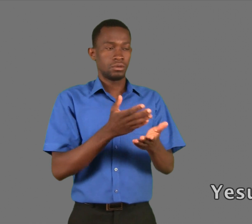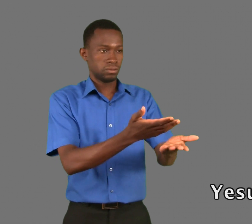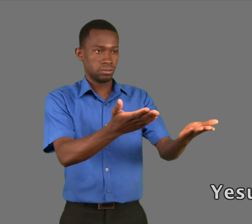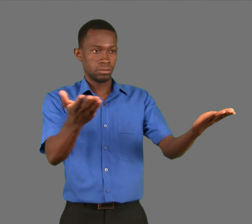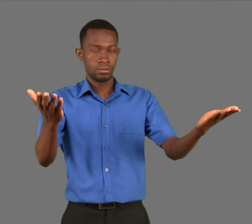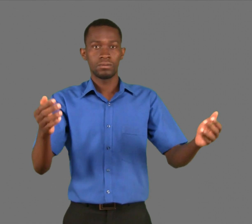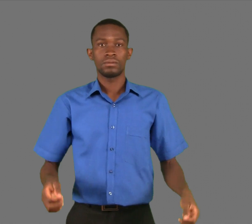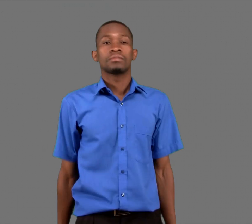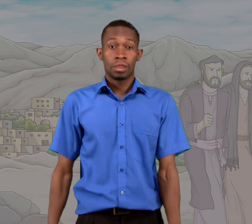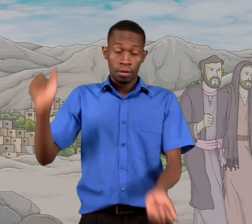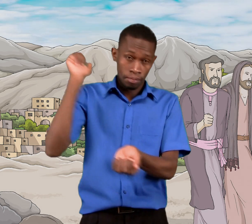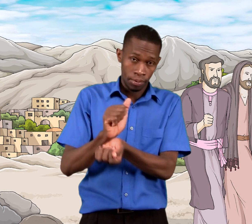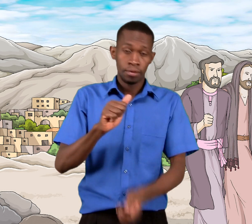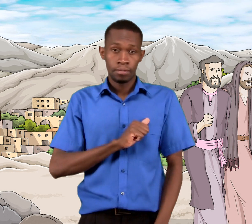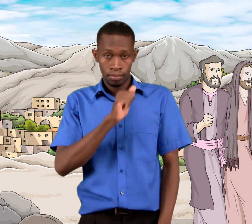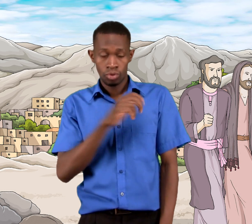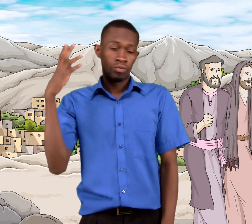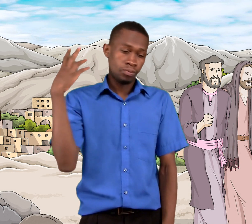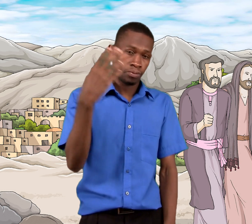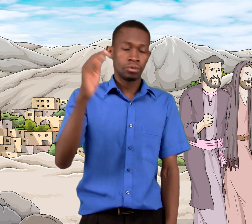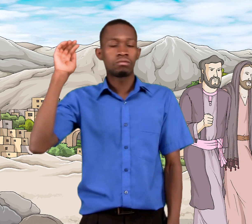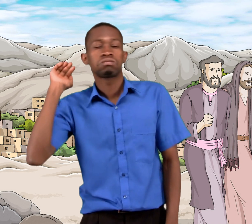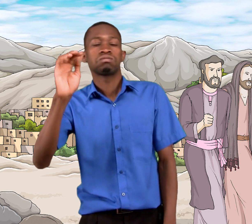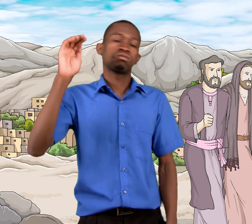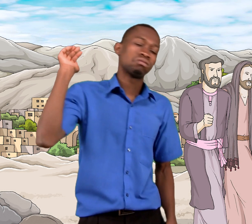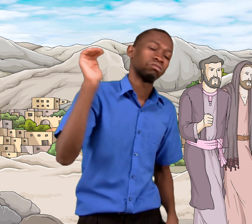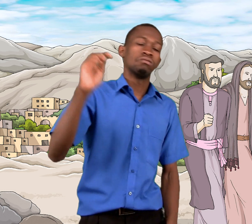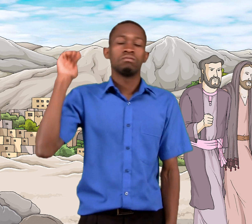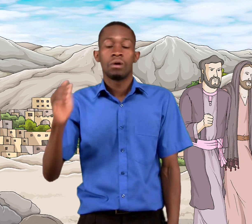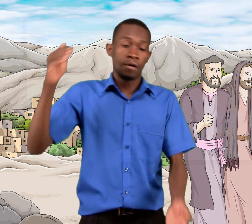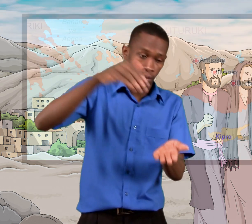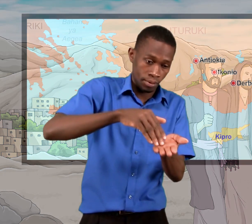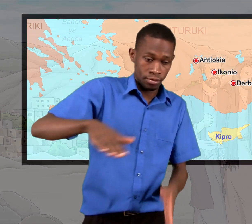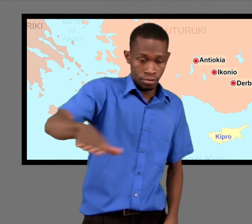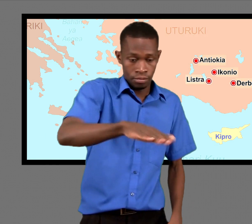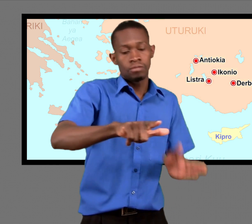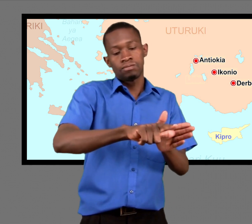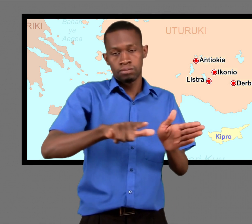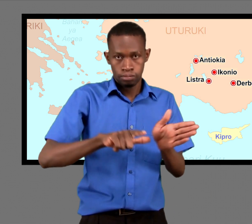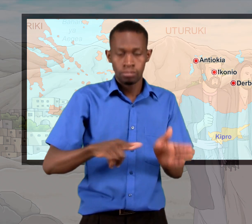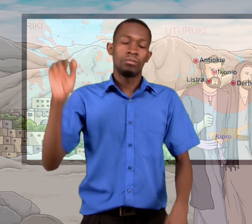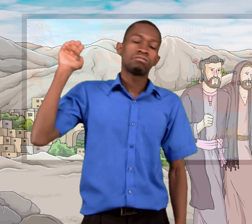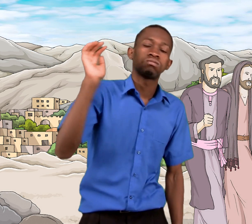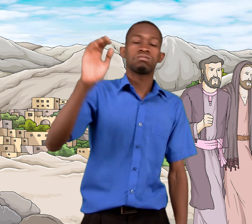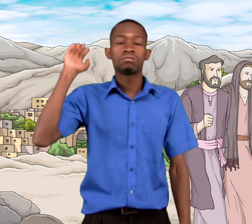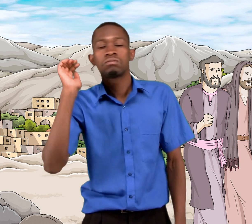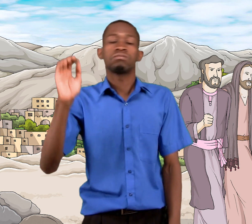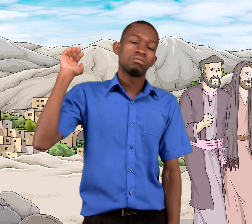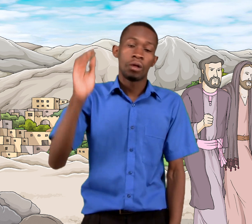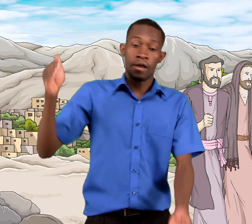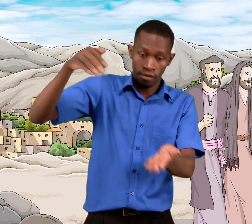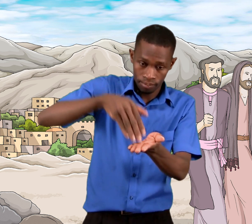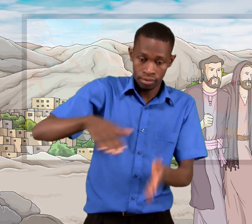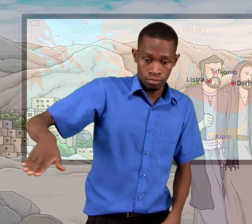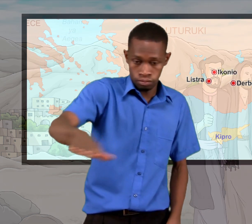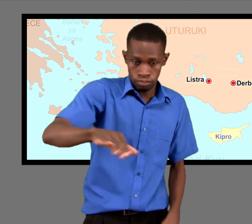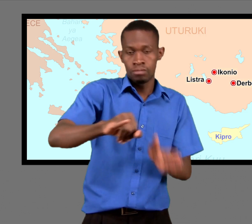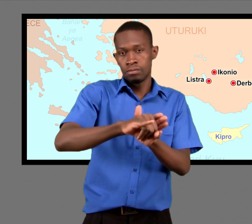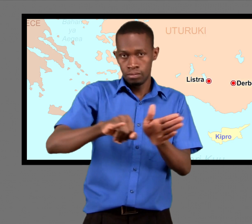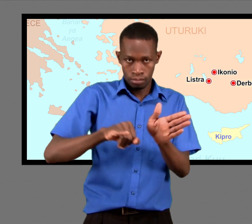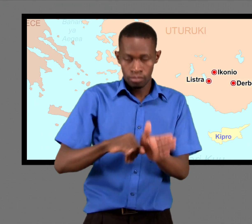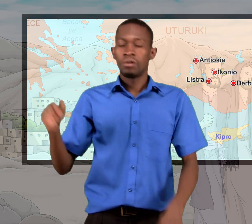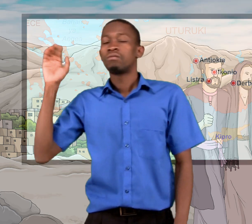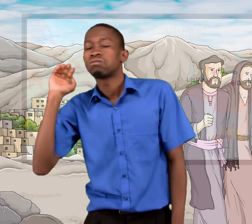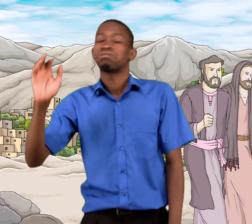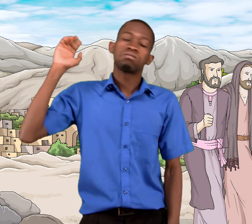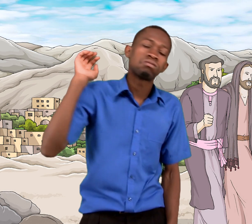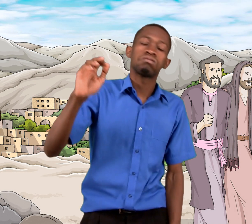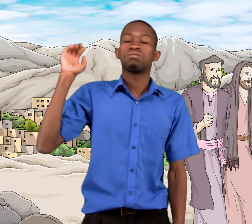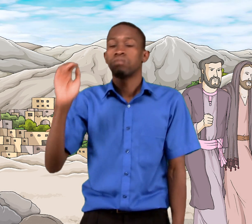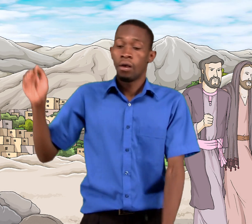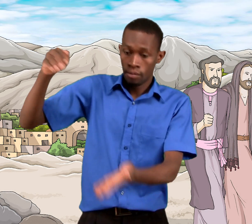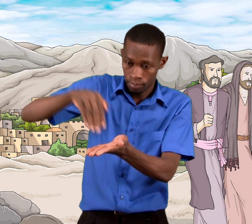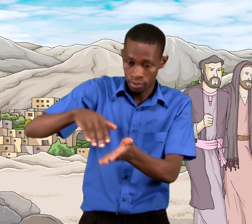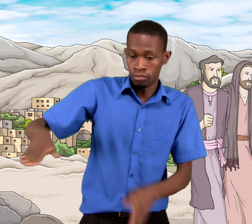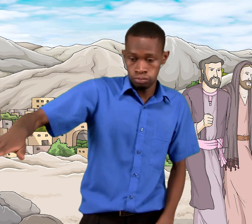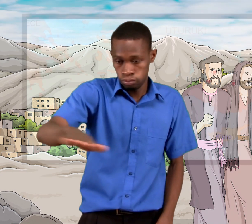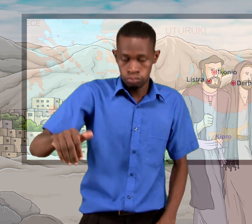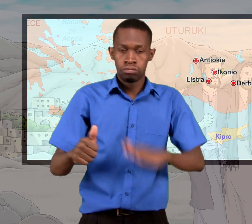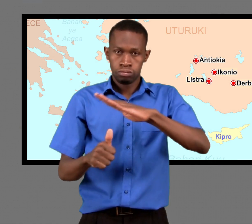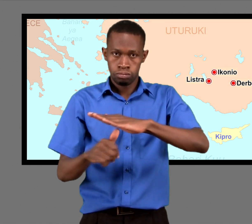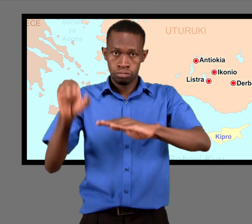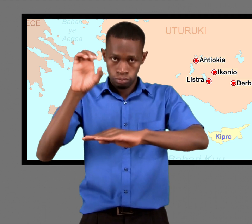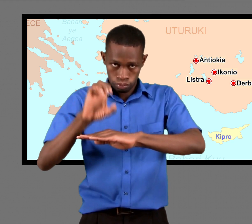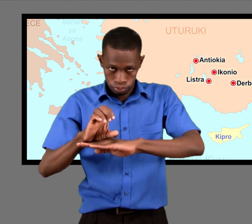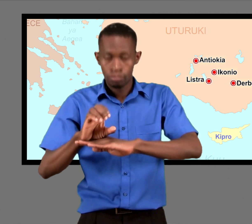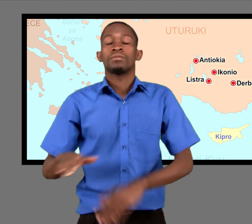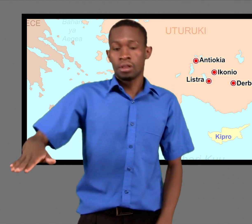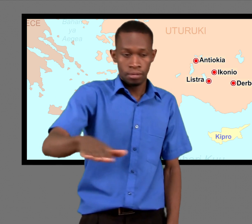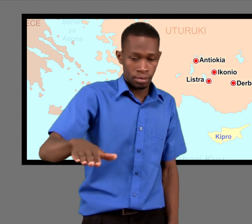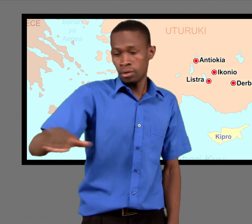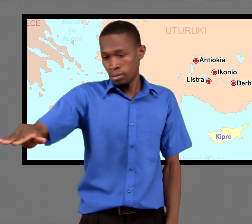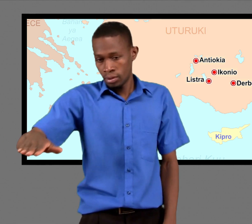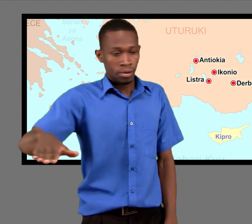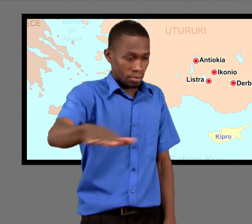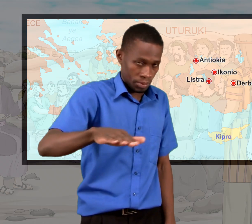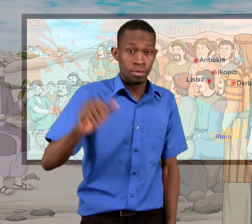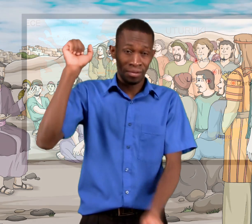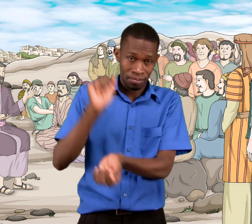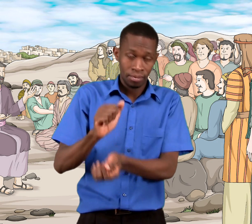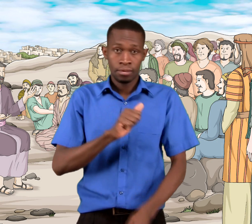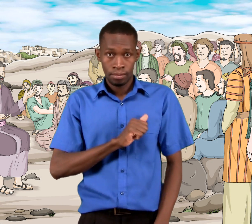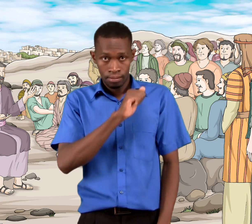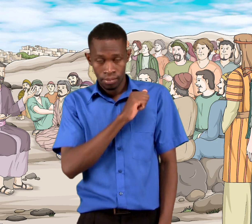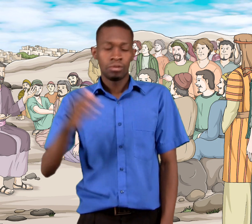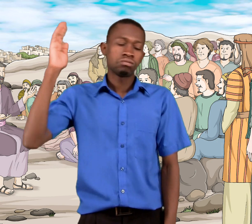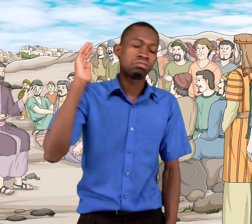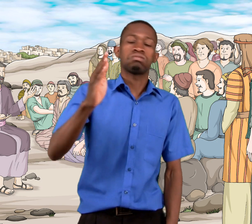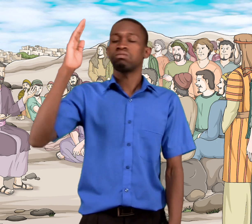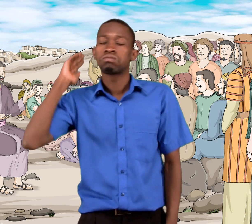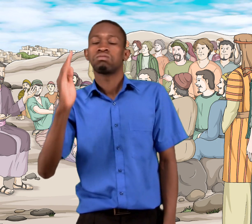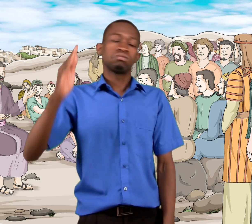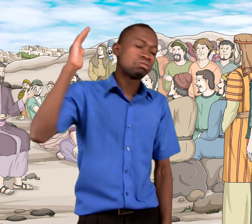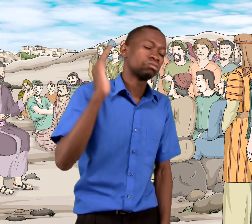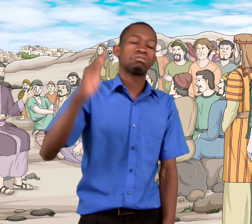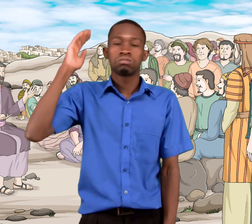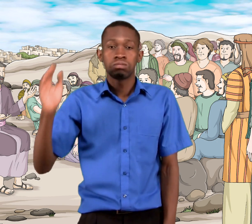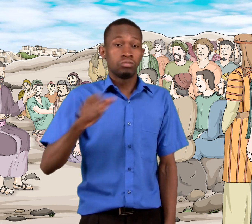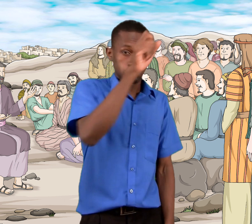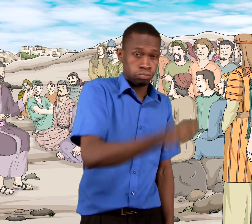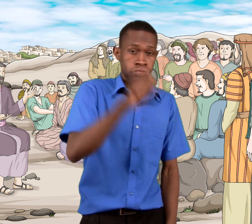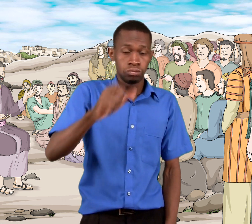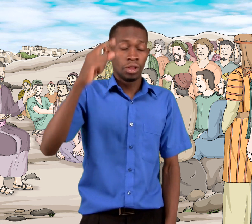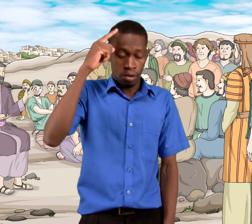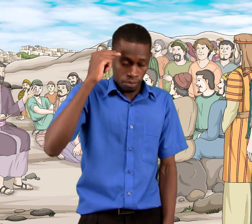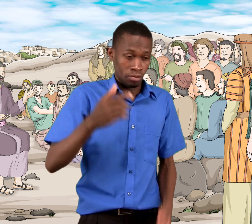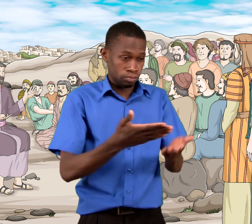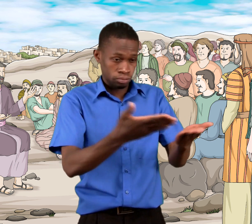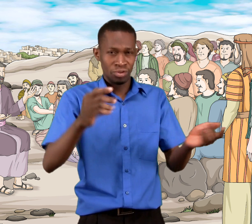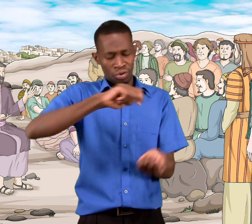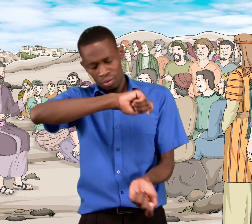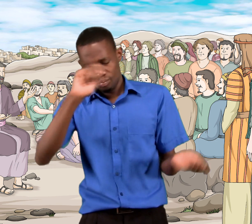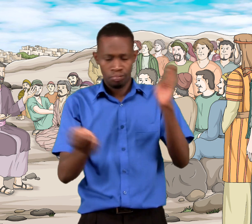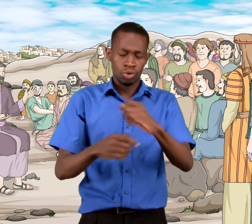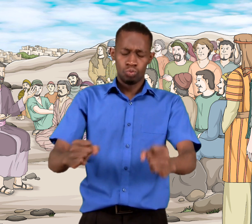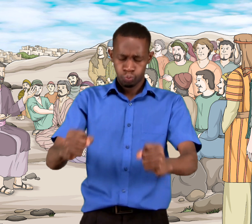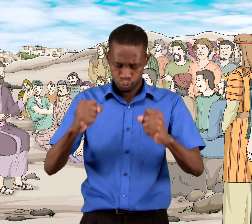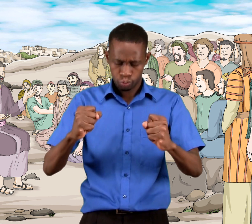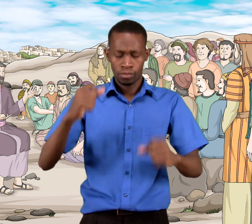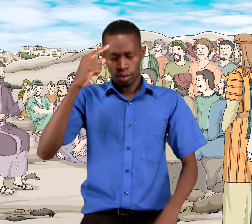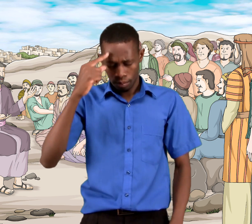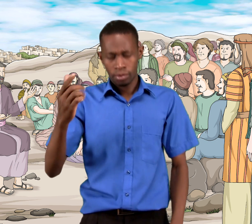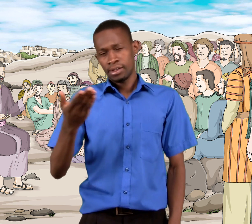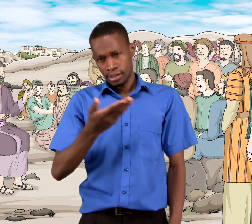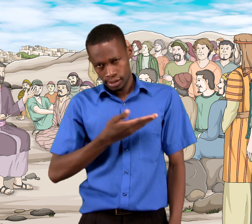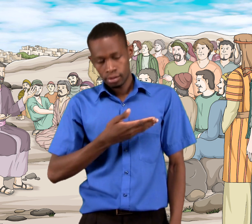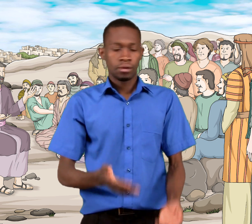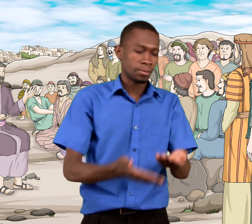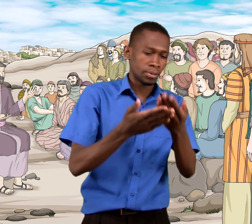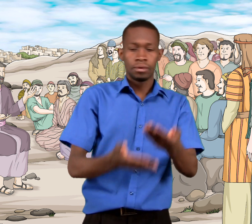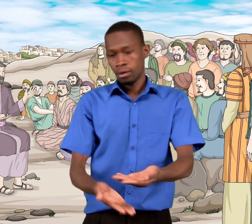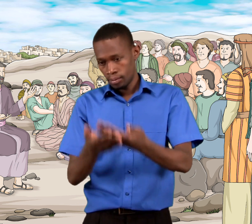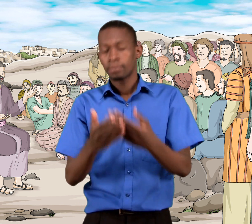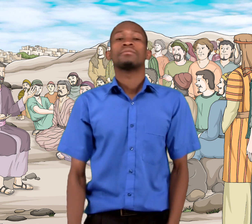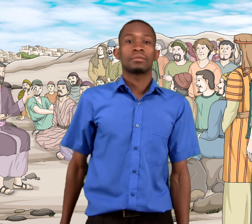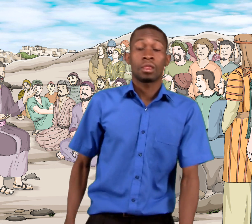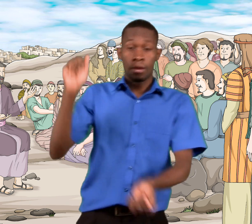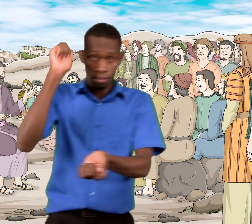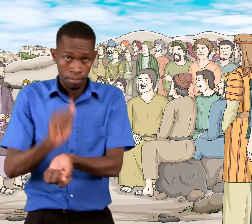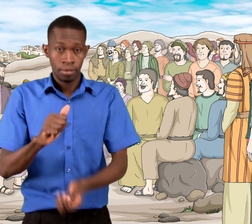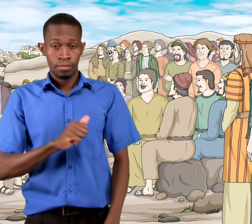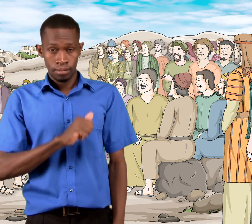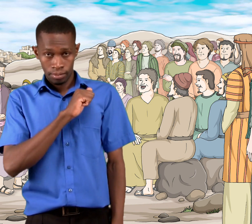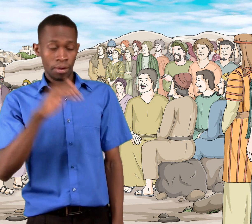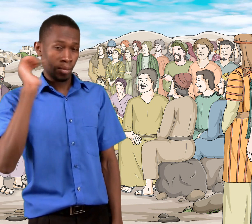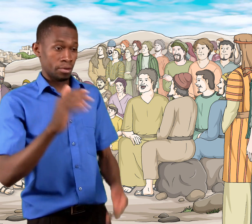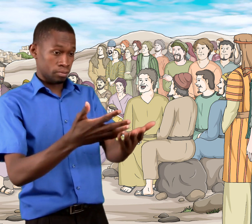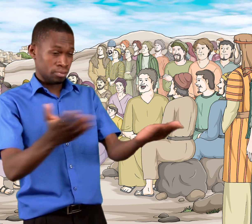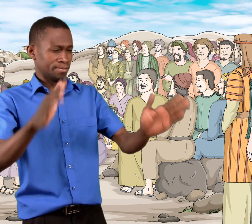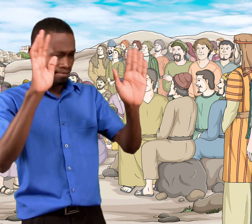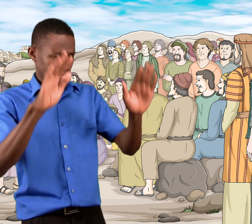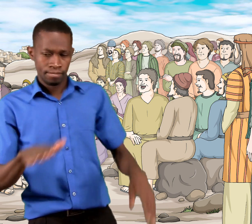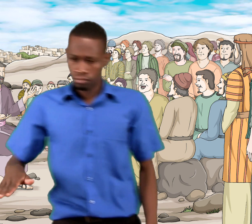Then they returned to Lystra, Iconium, and Antioch, strengthening the souls of the disciples and encouraging them to continue in the faith.